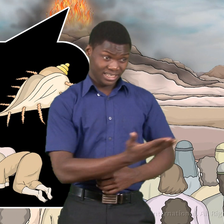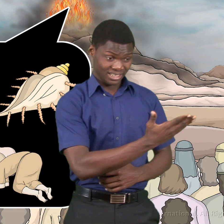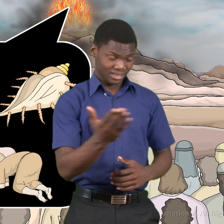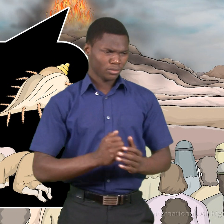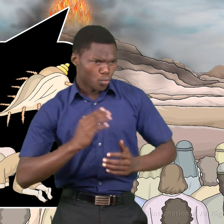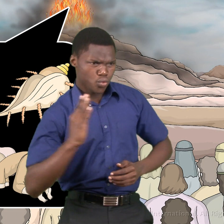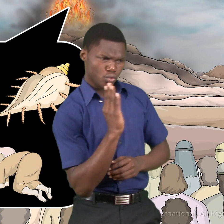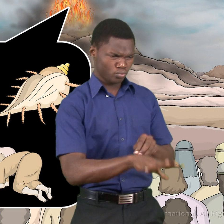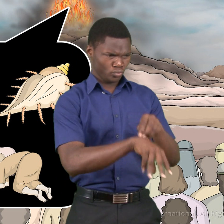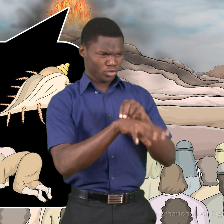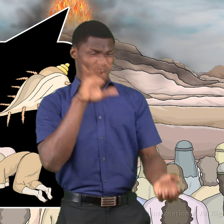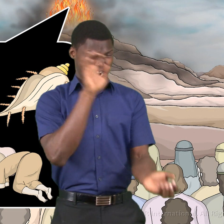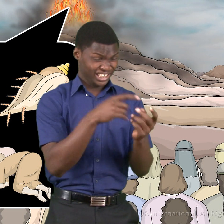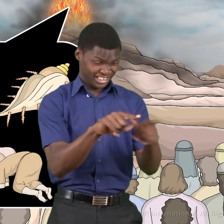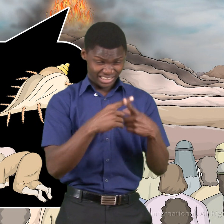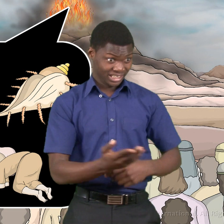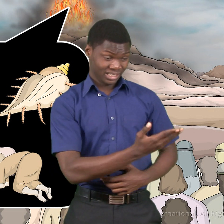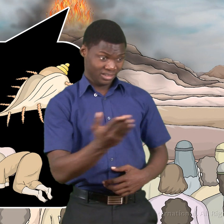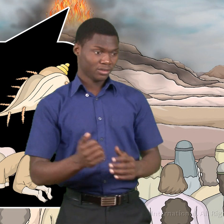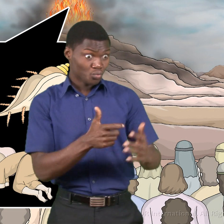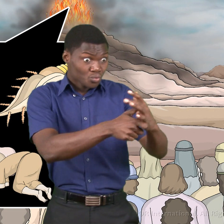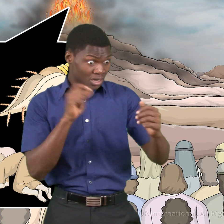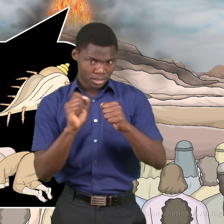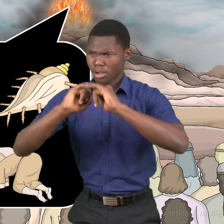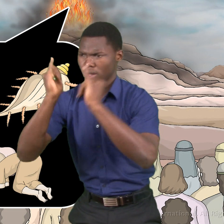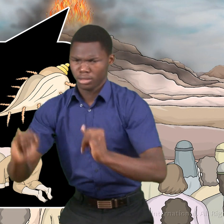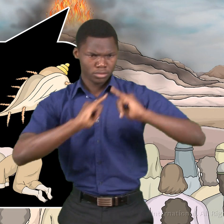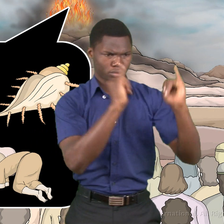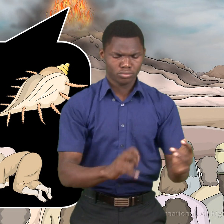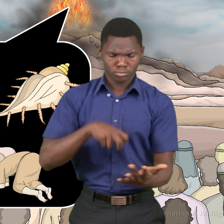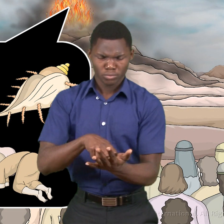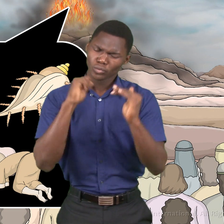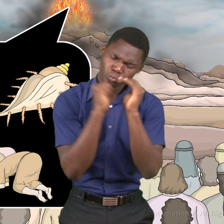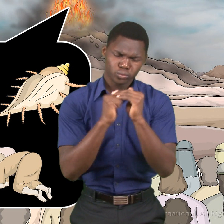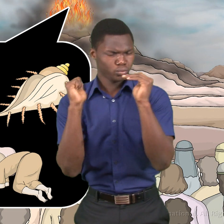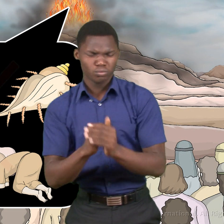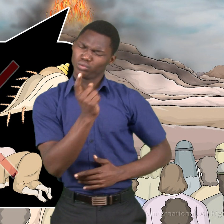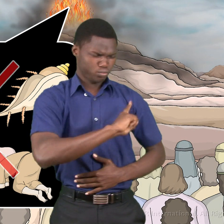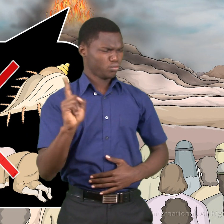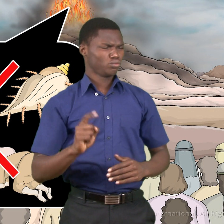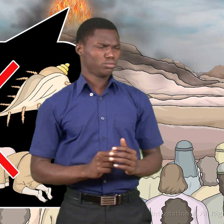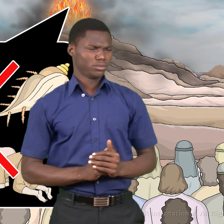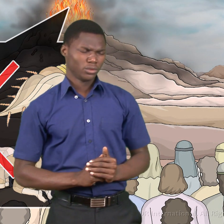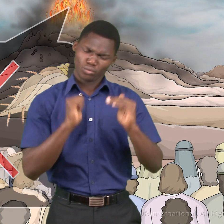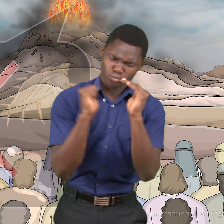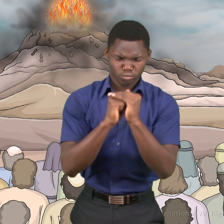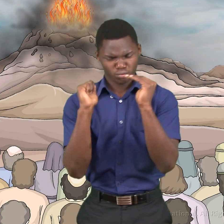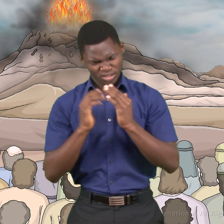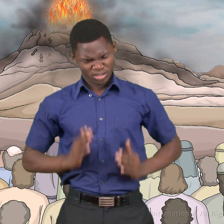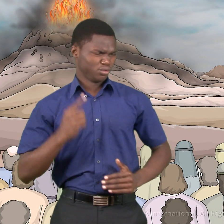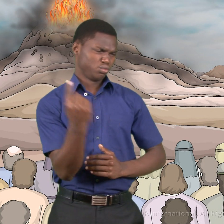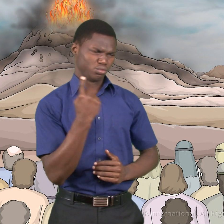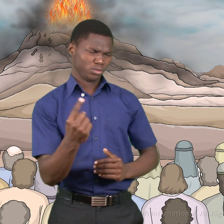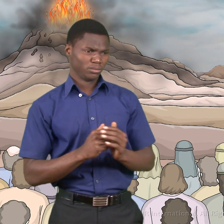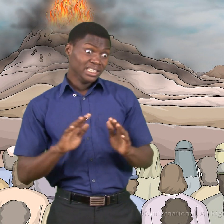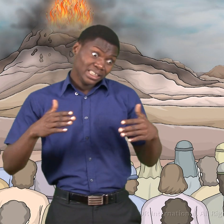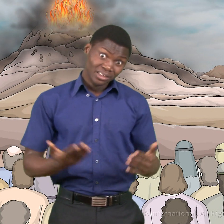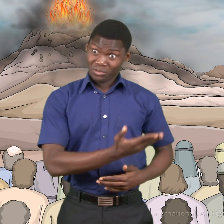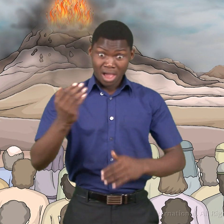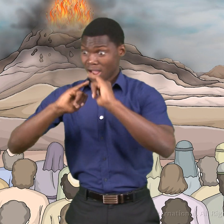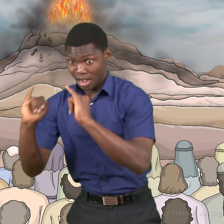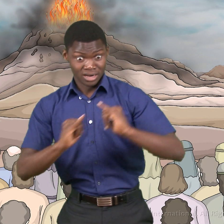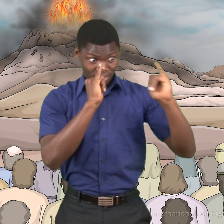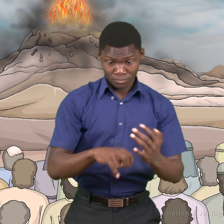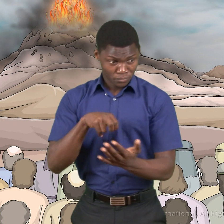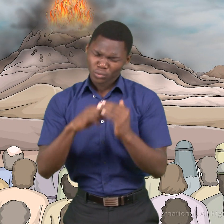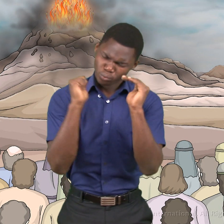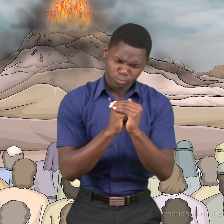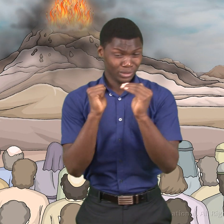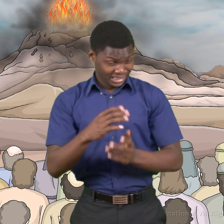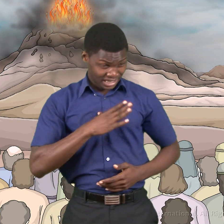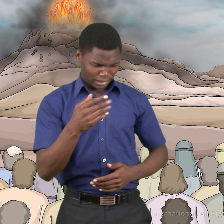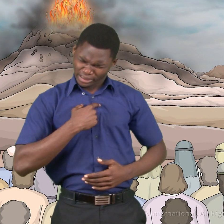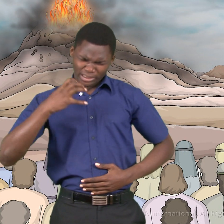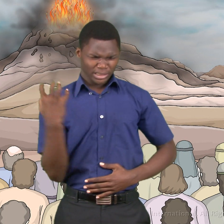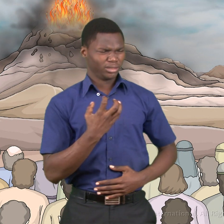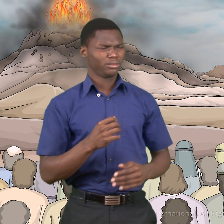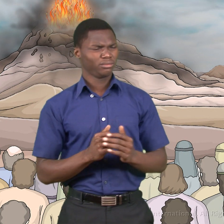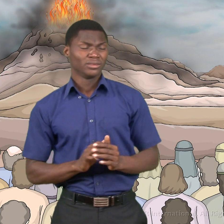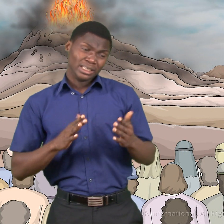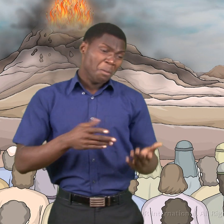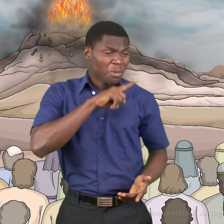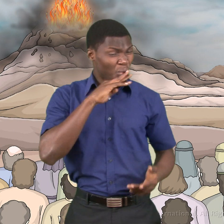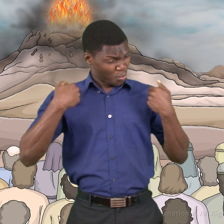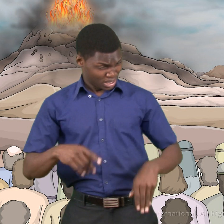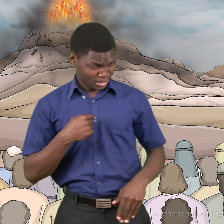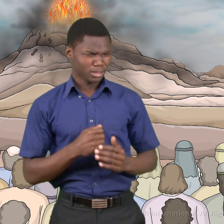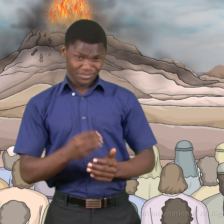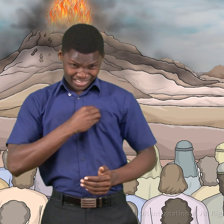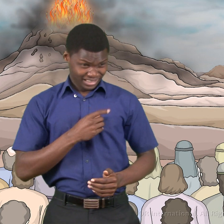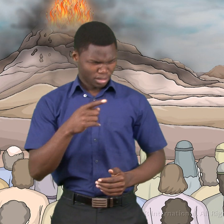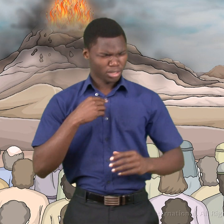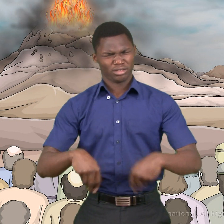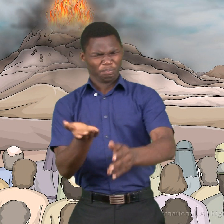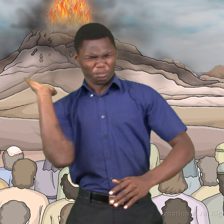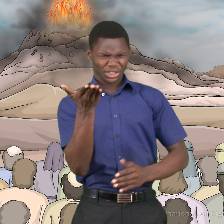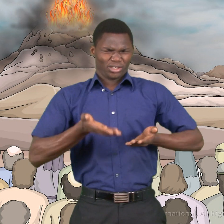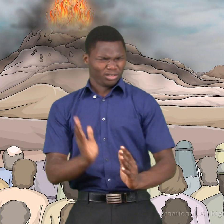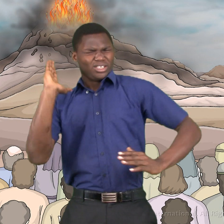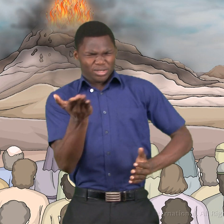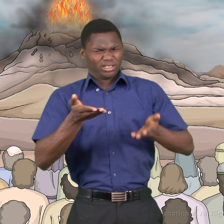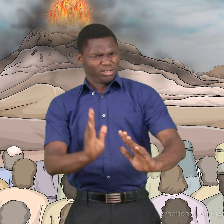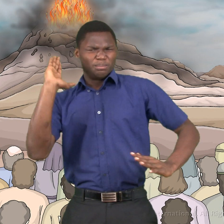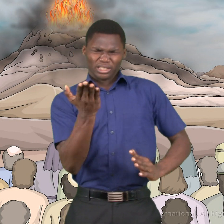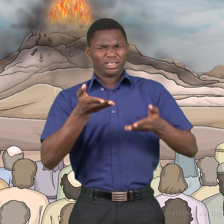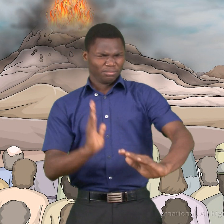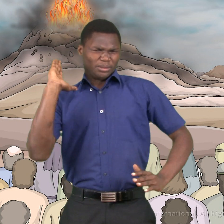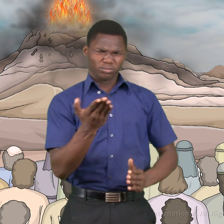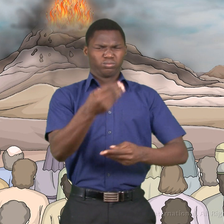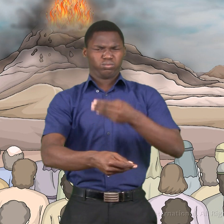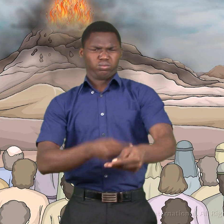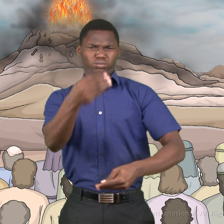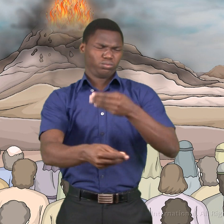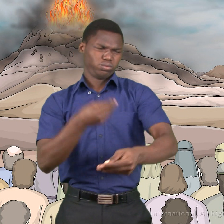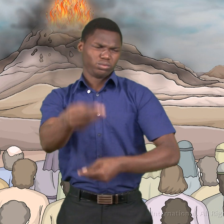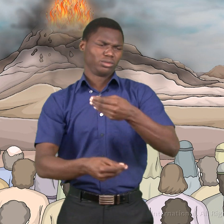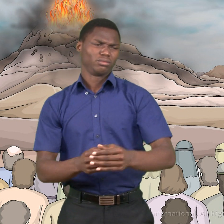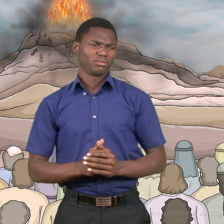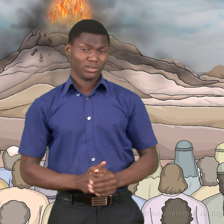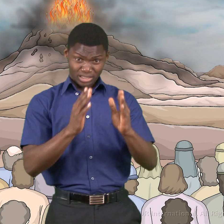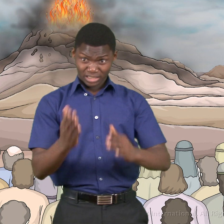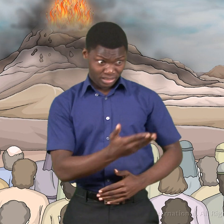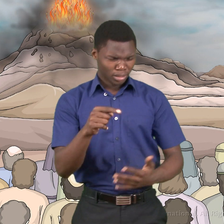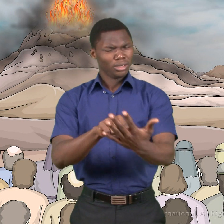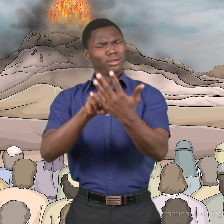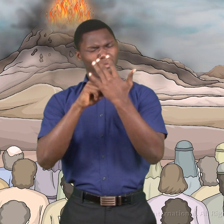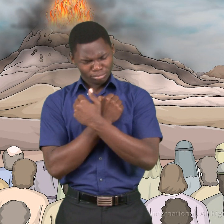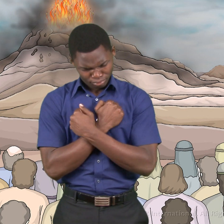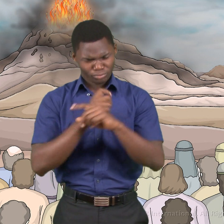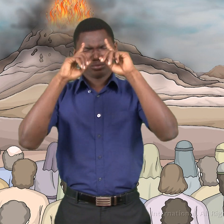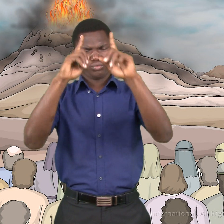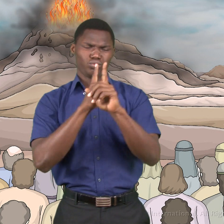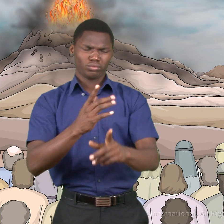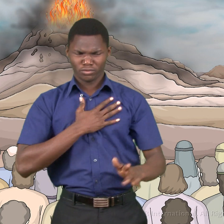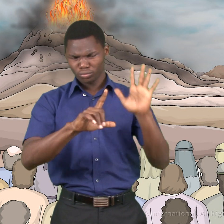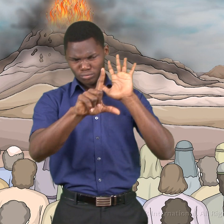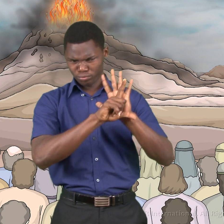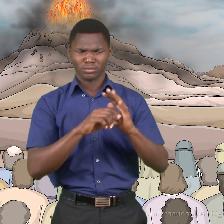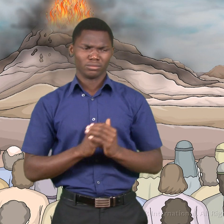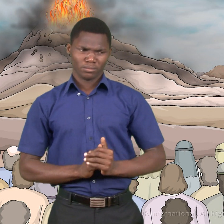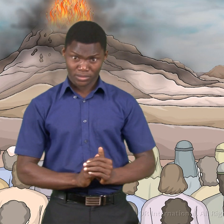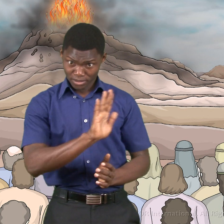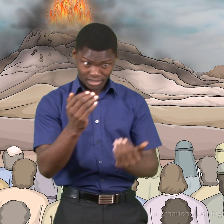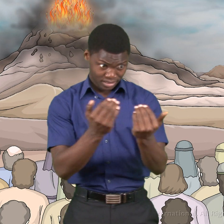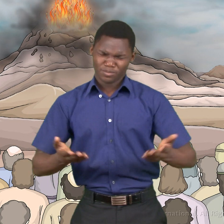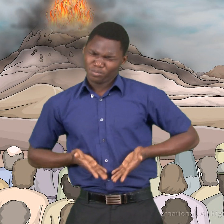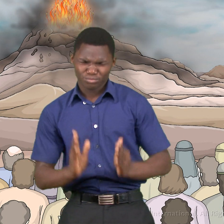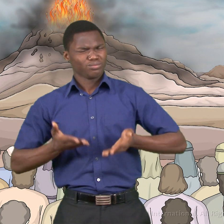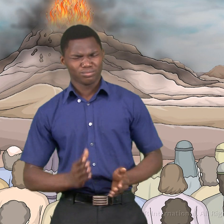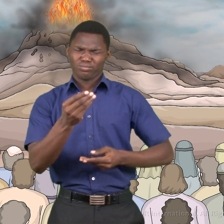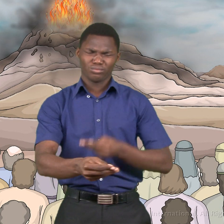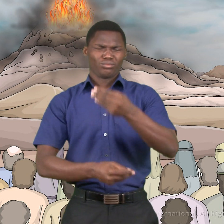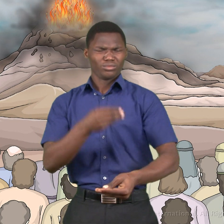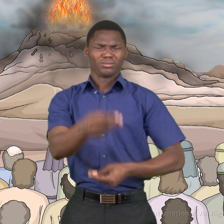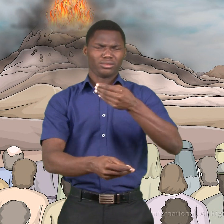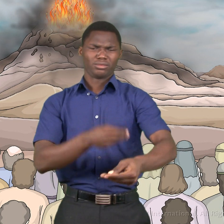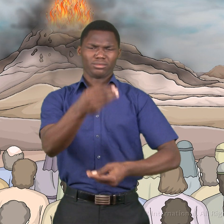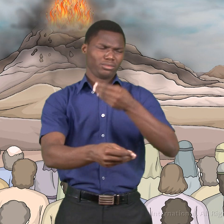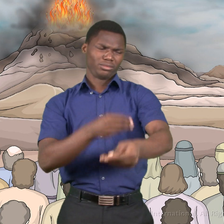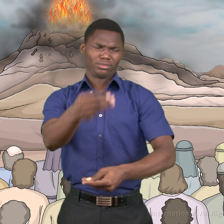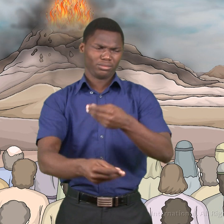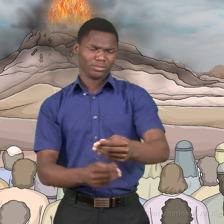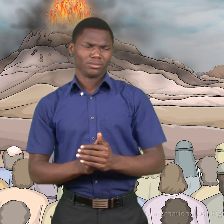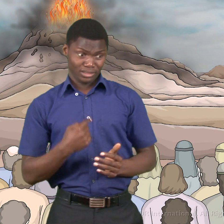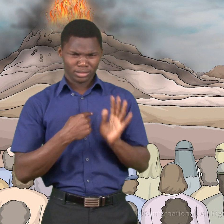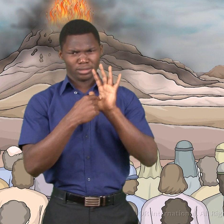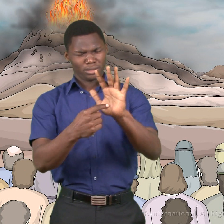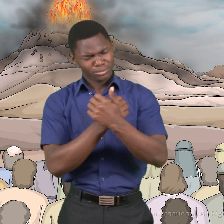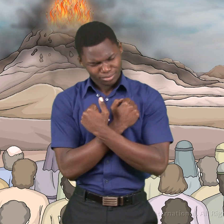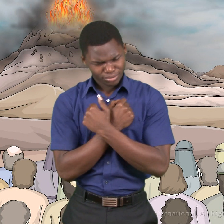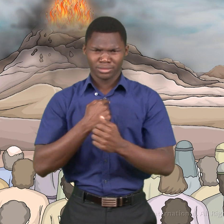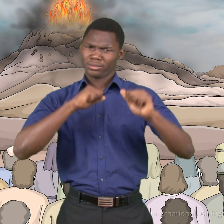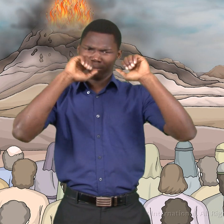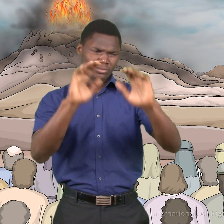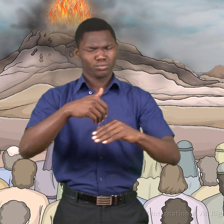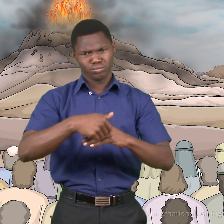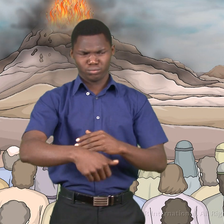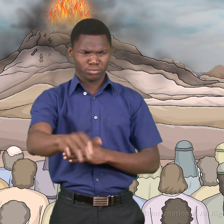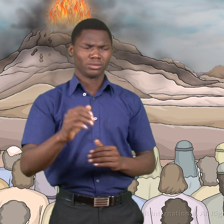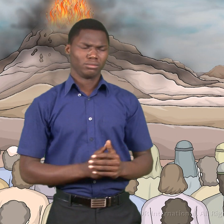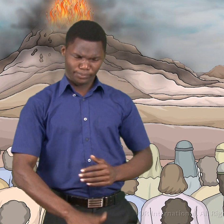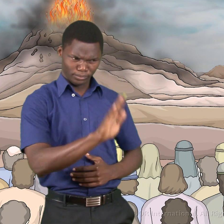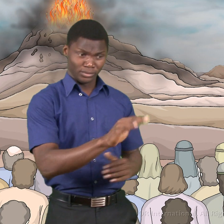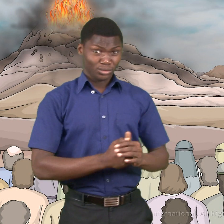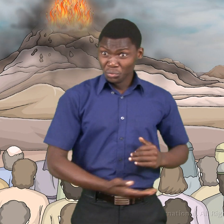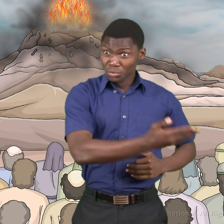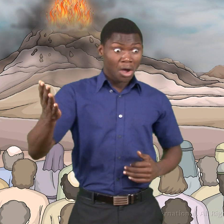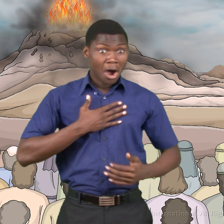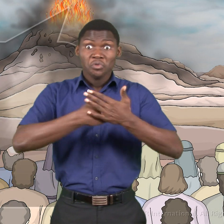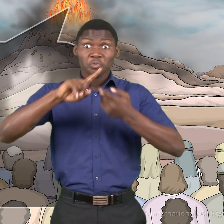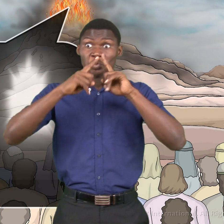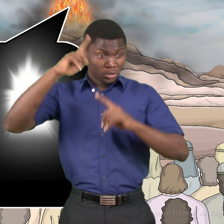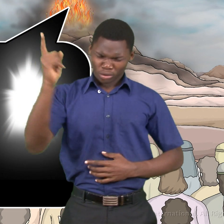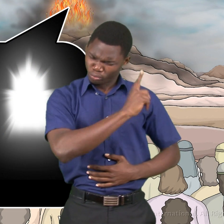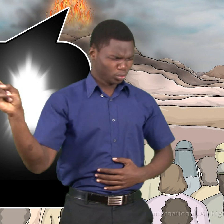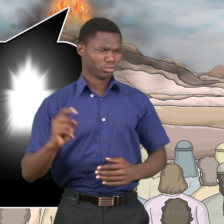for I, the LORD your God, am a jealous God, visiting the iniquity of the fathers on their children to the third and fourth generations of those who hate Me, but showing loving devotion to a thousand generations of those who love Me and keep My commandments.